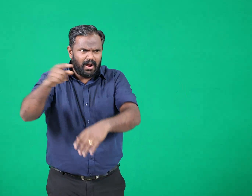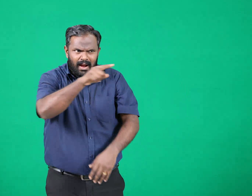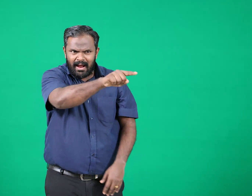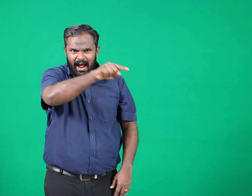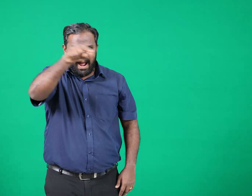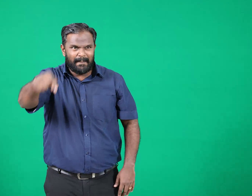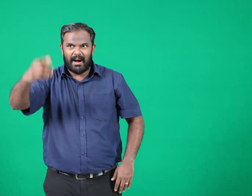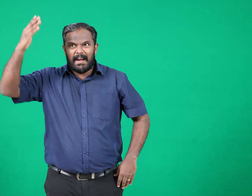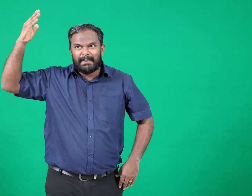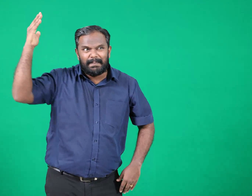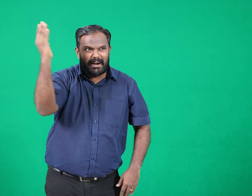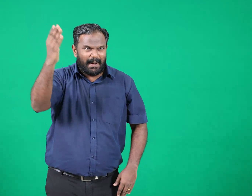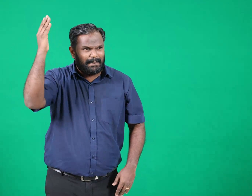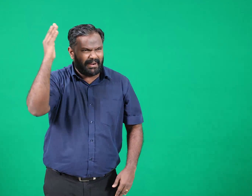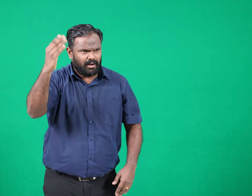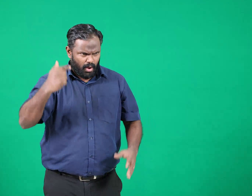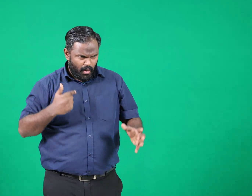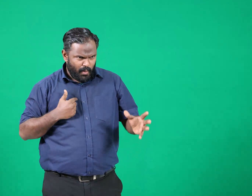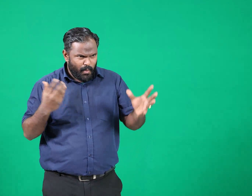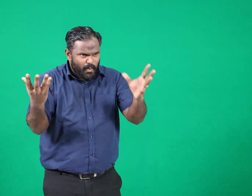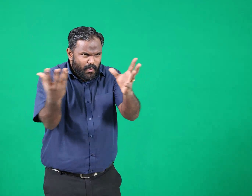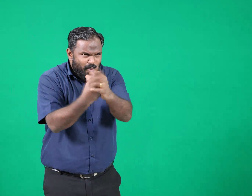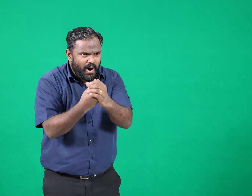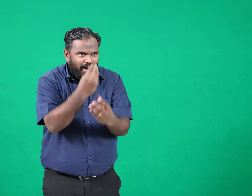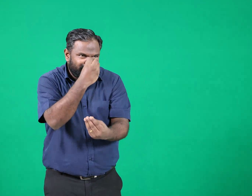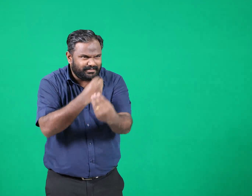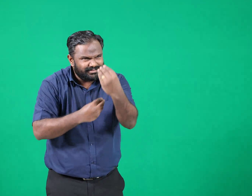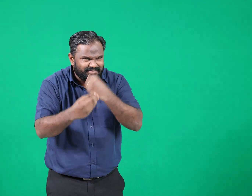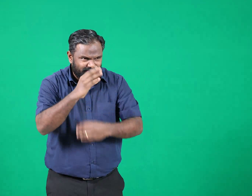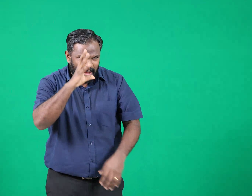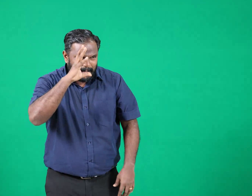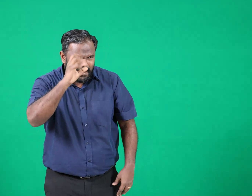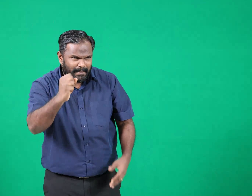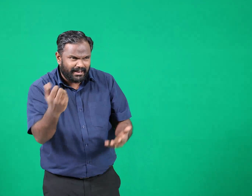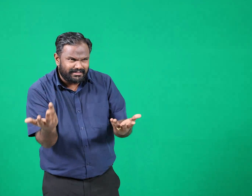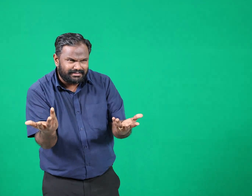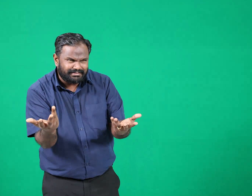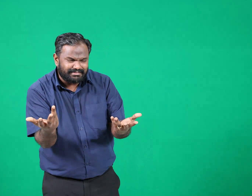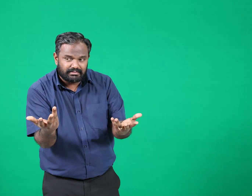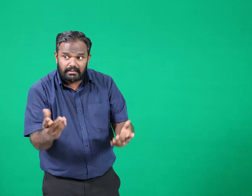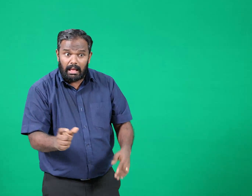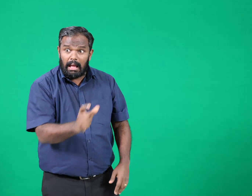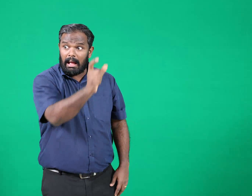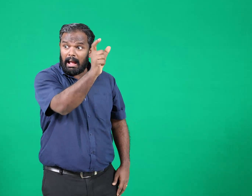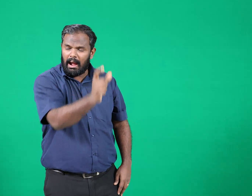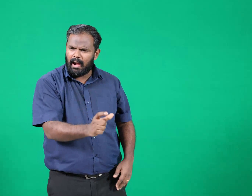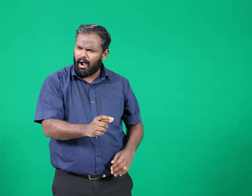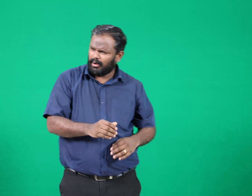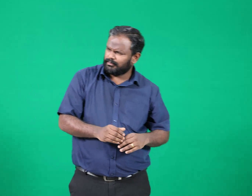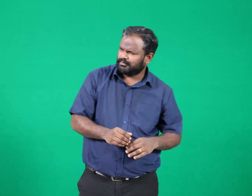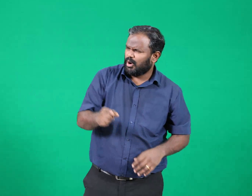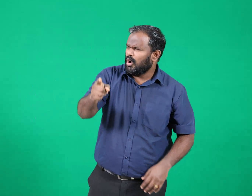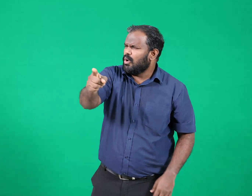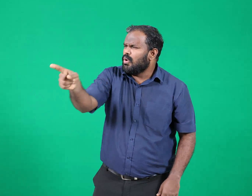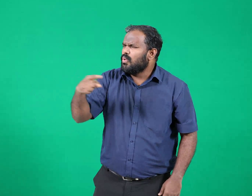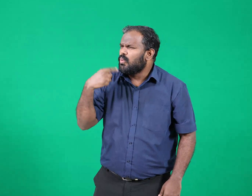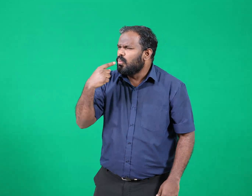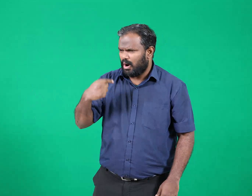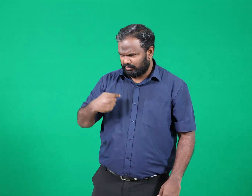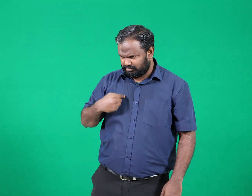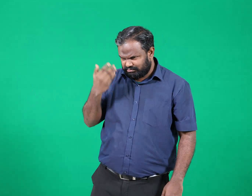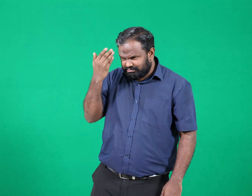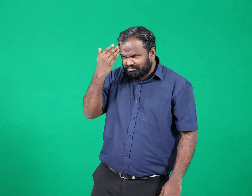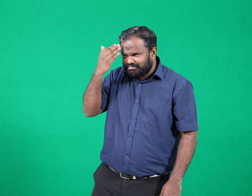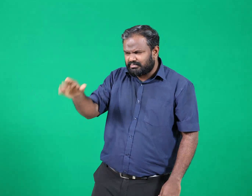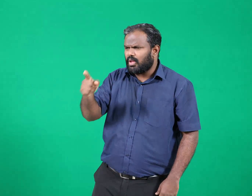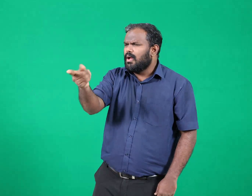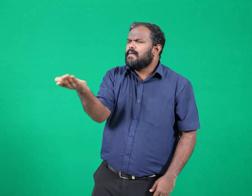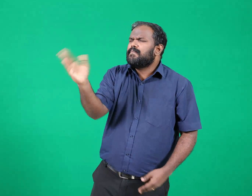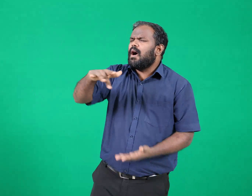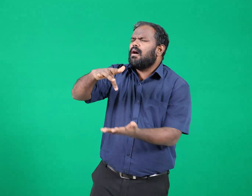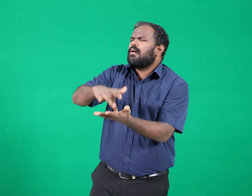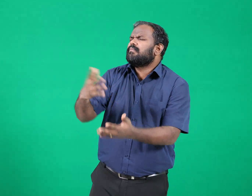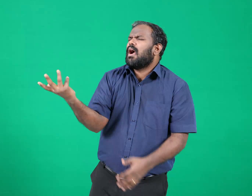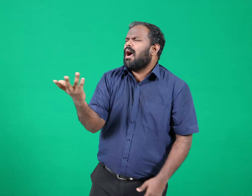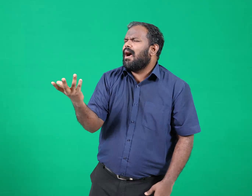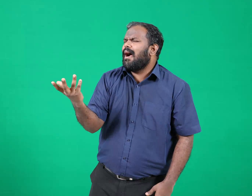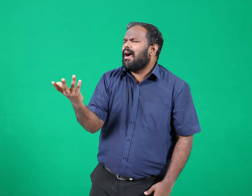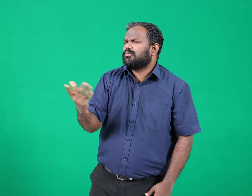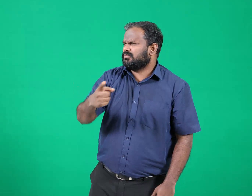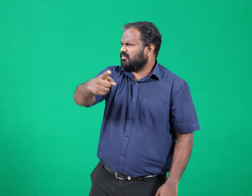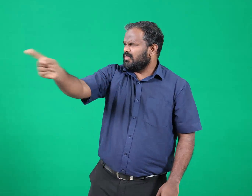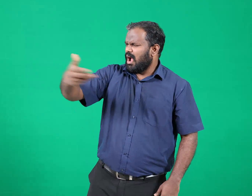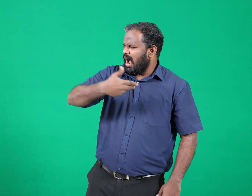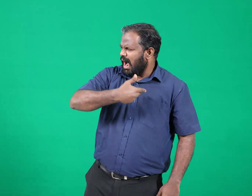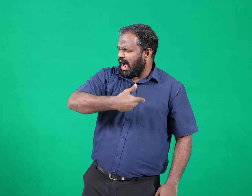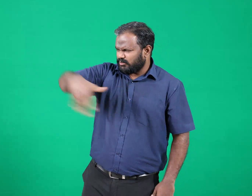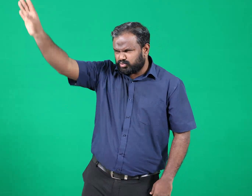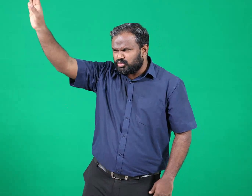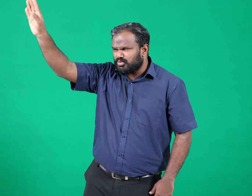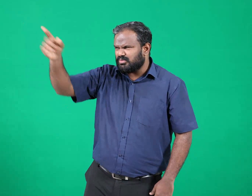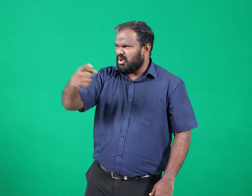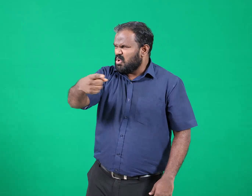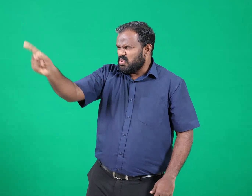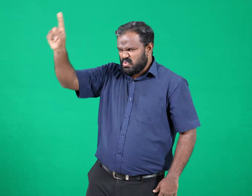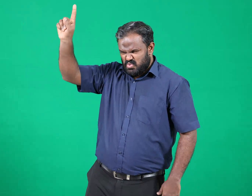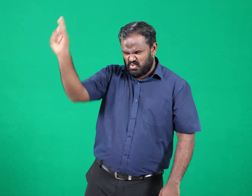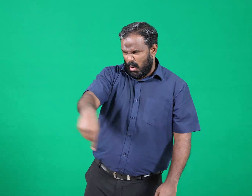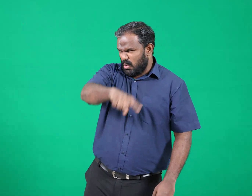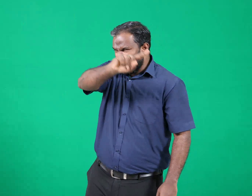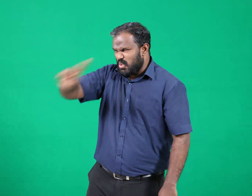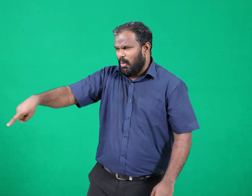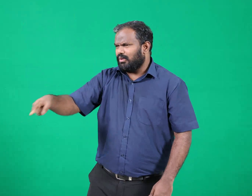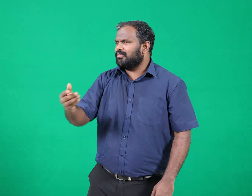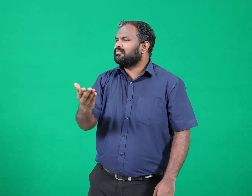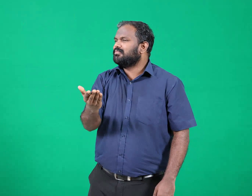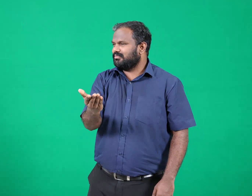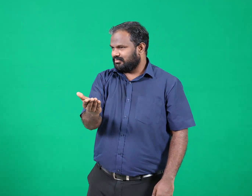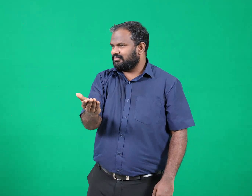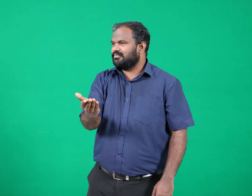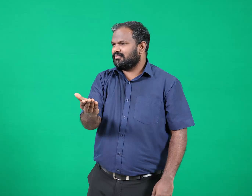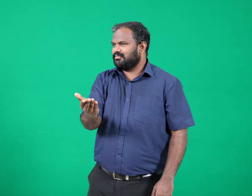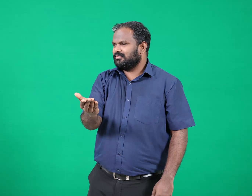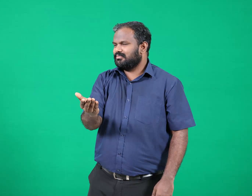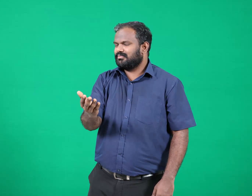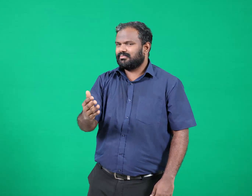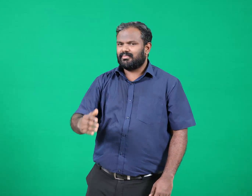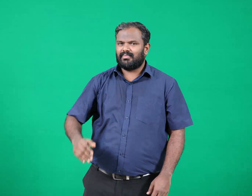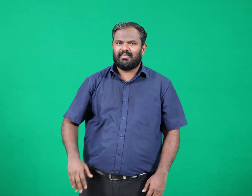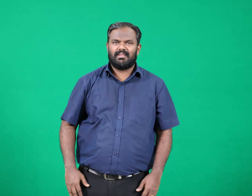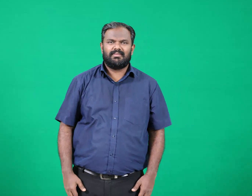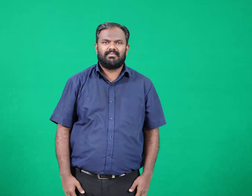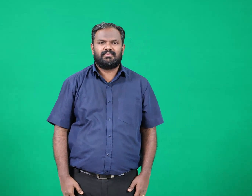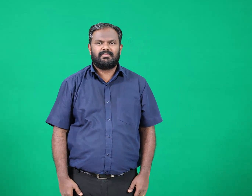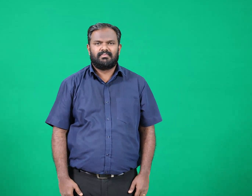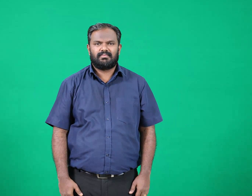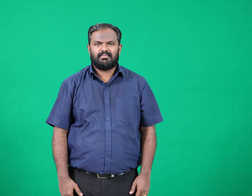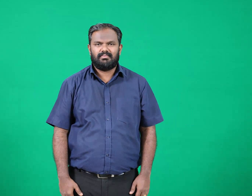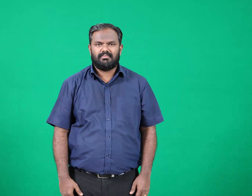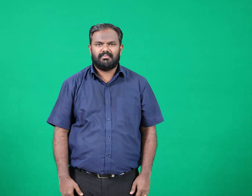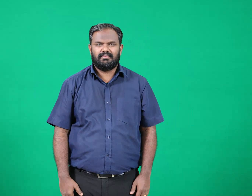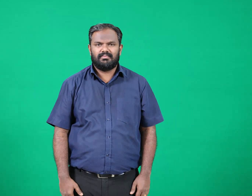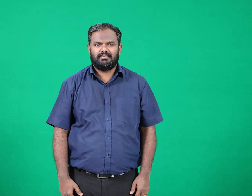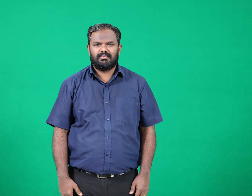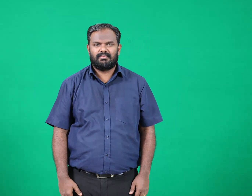And he will answer, ' I tell you, I do not know where you are from. Depart from me, all you evildoers.'